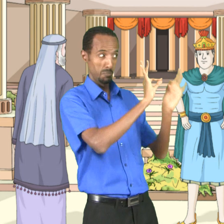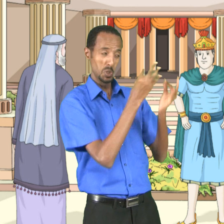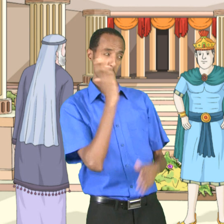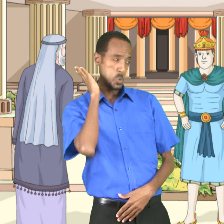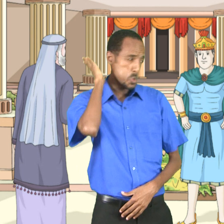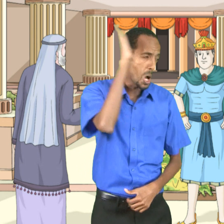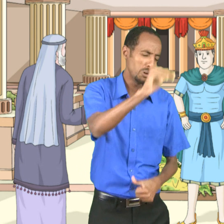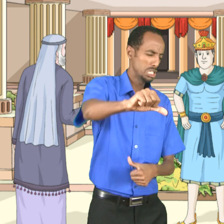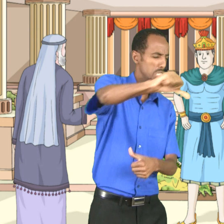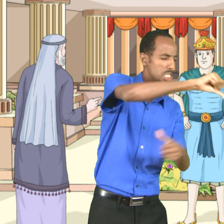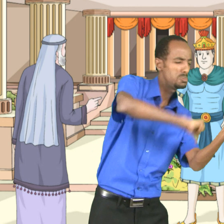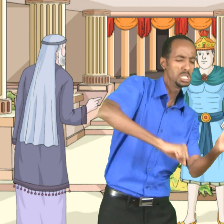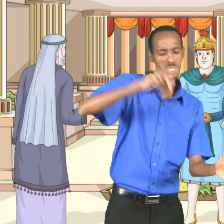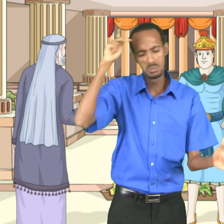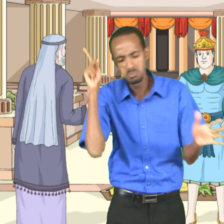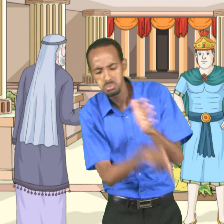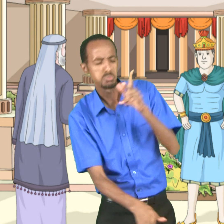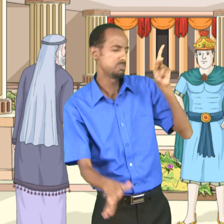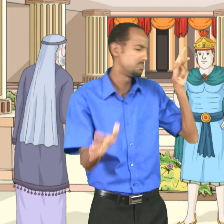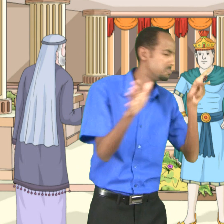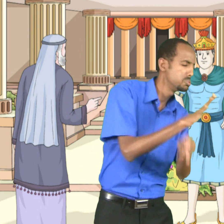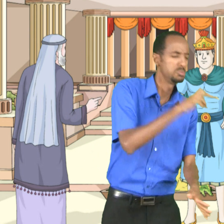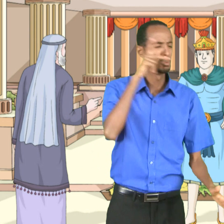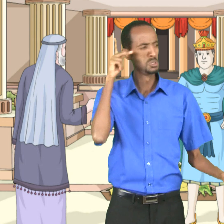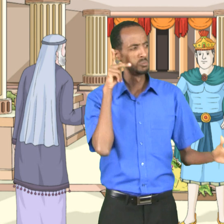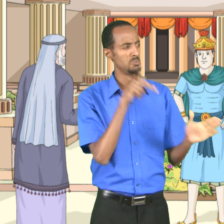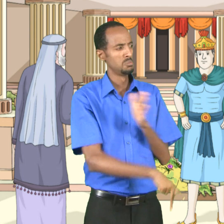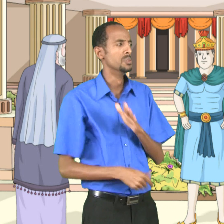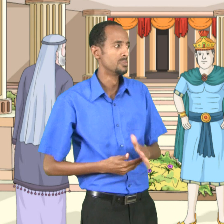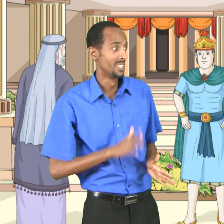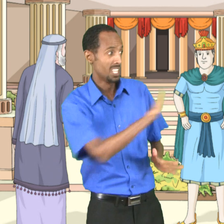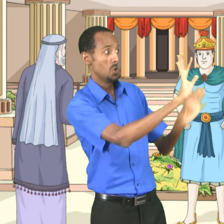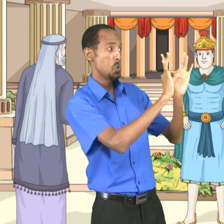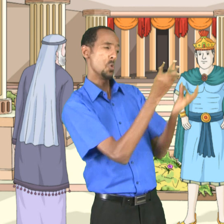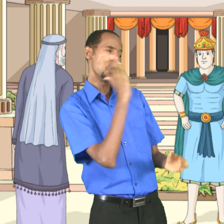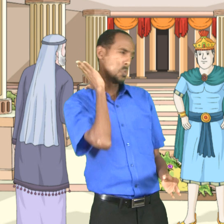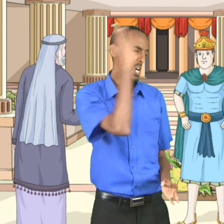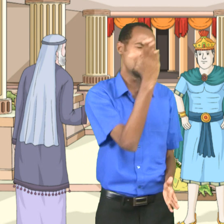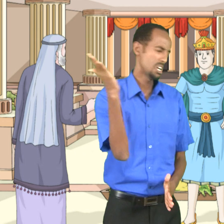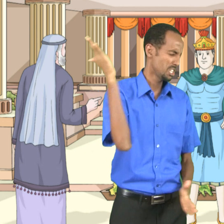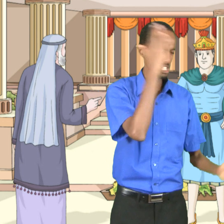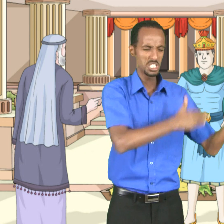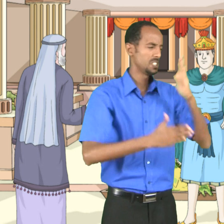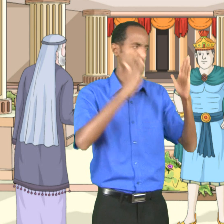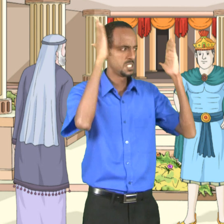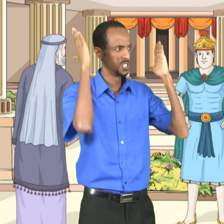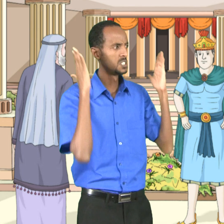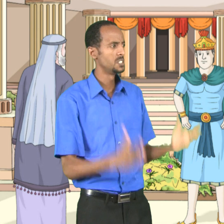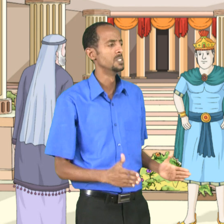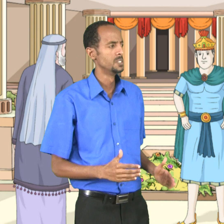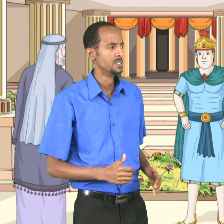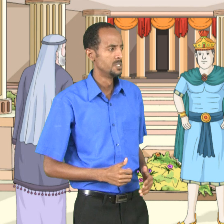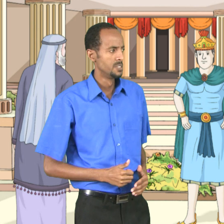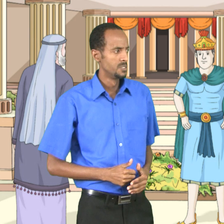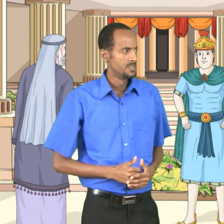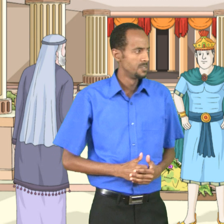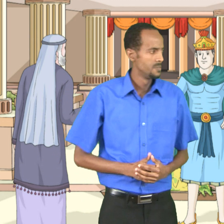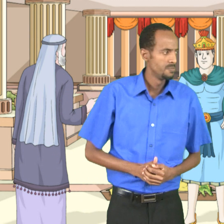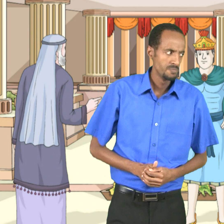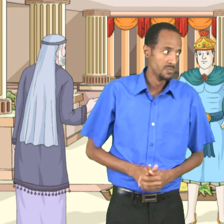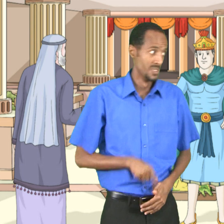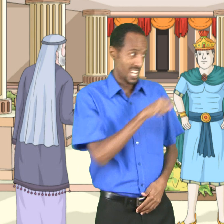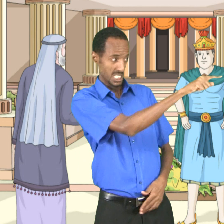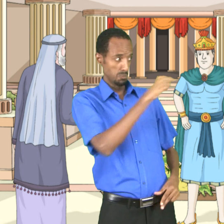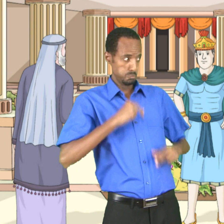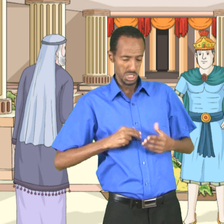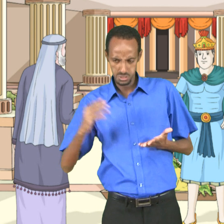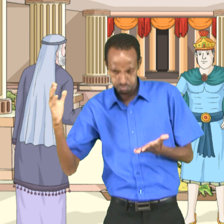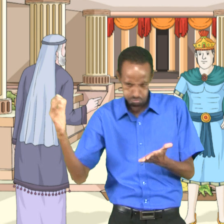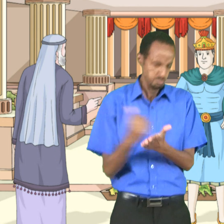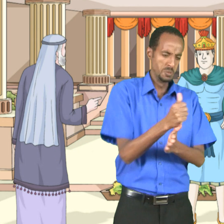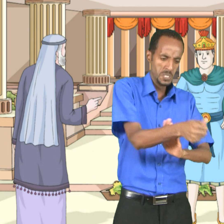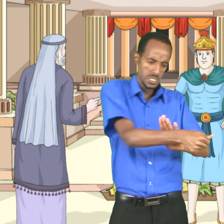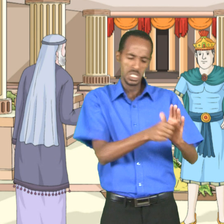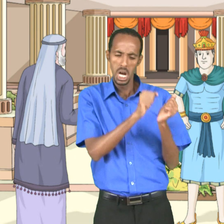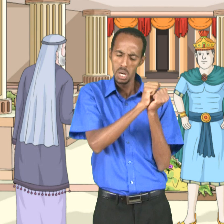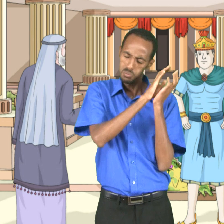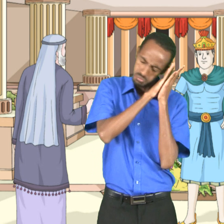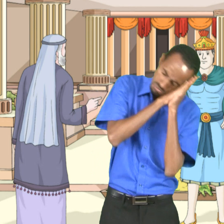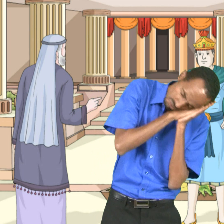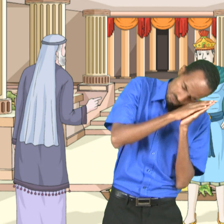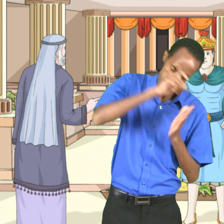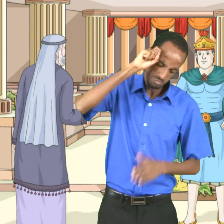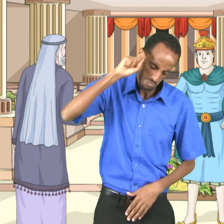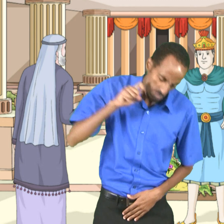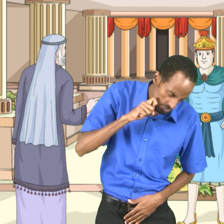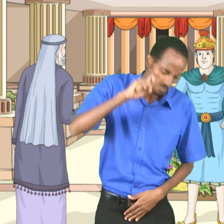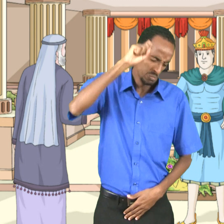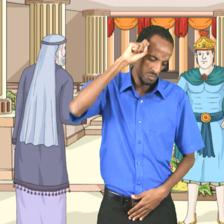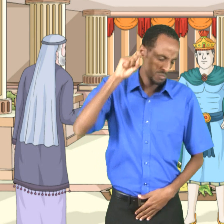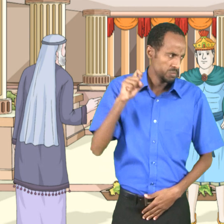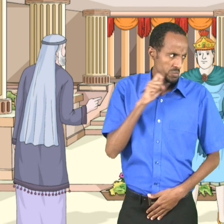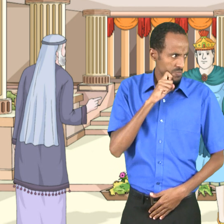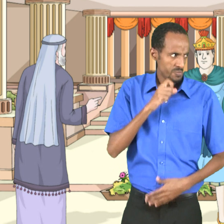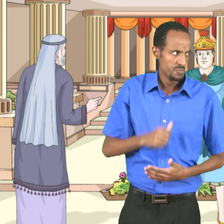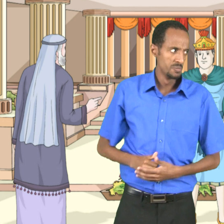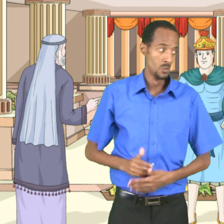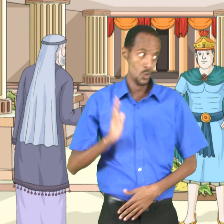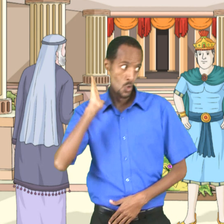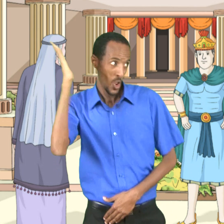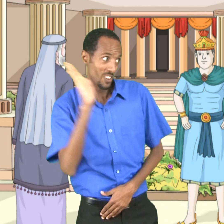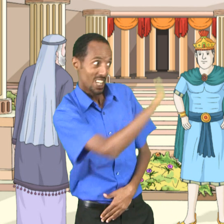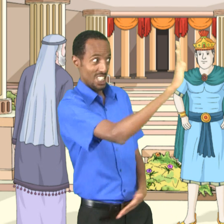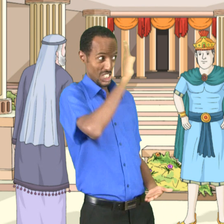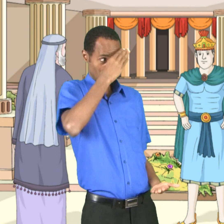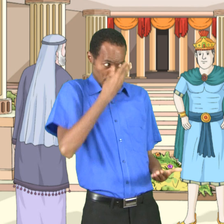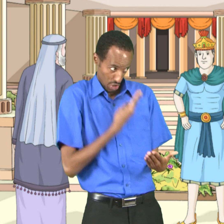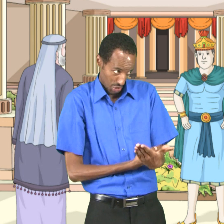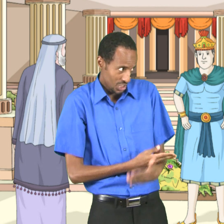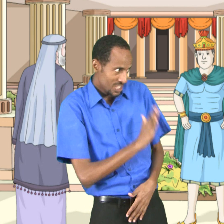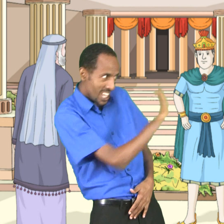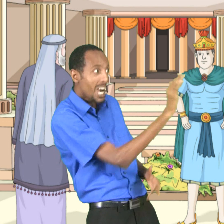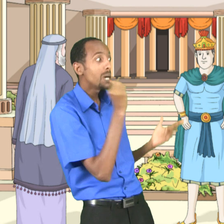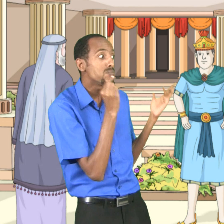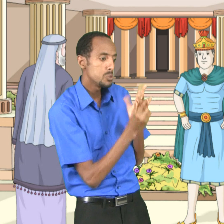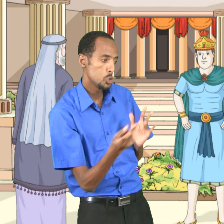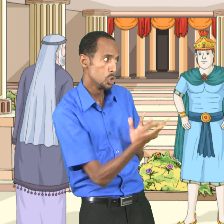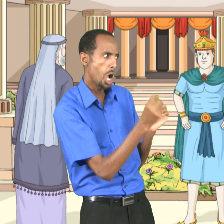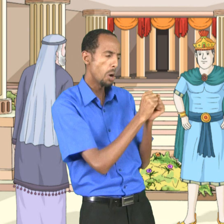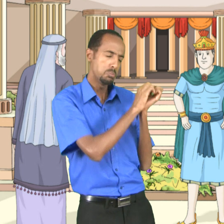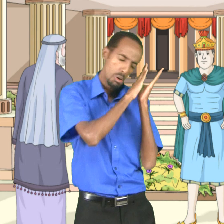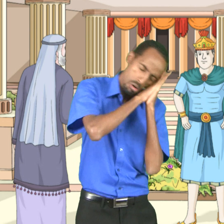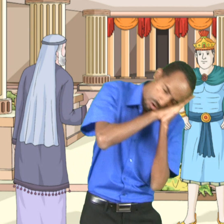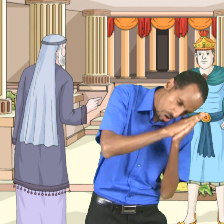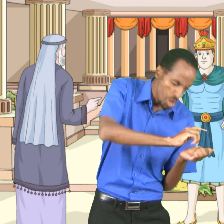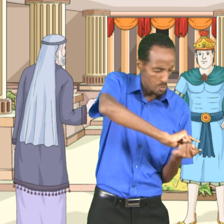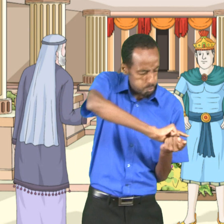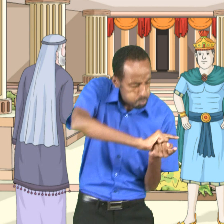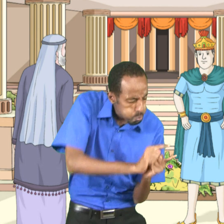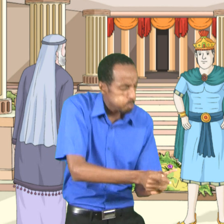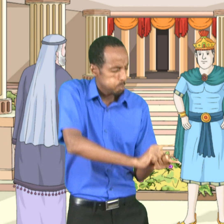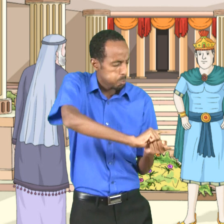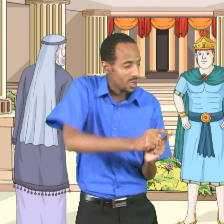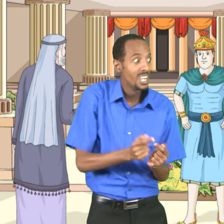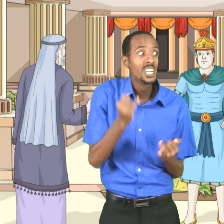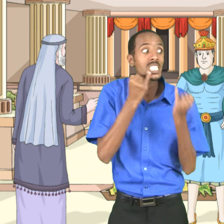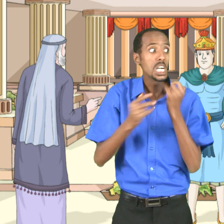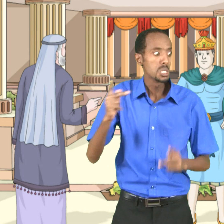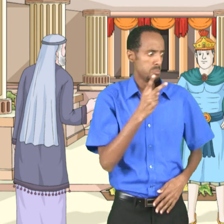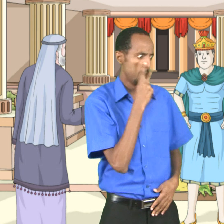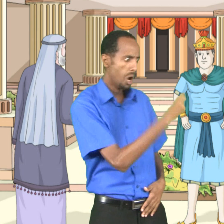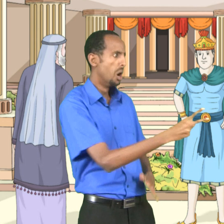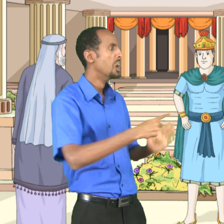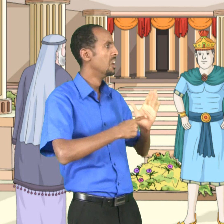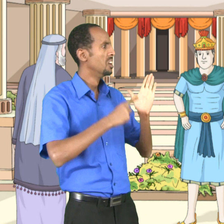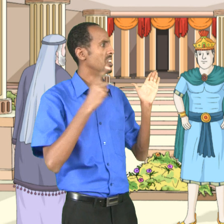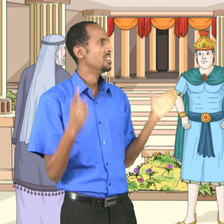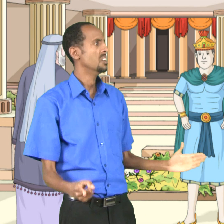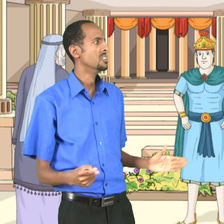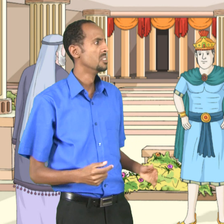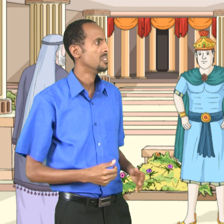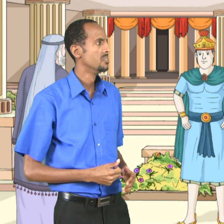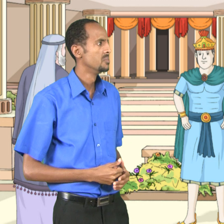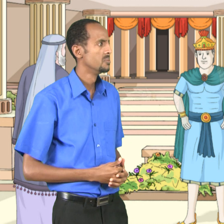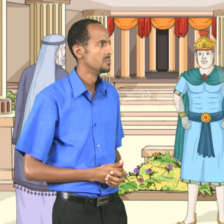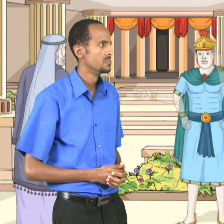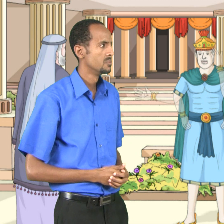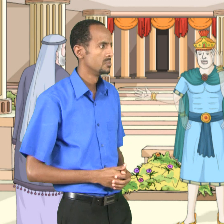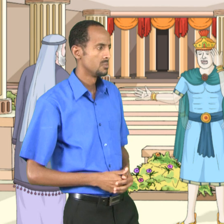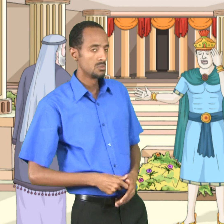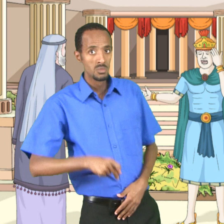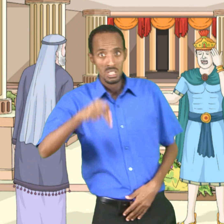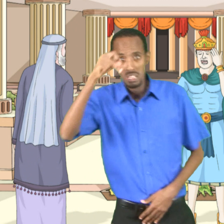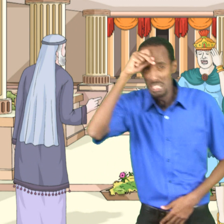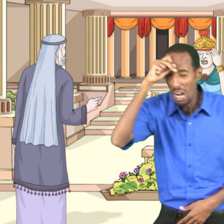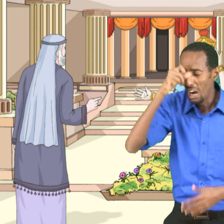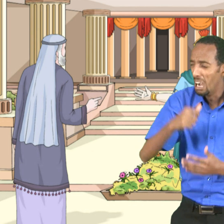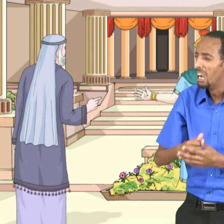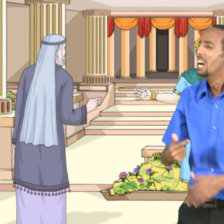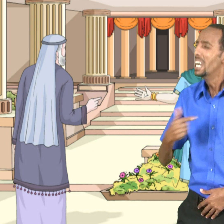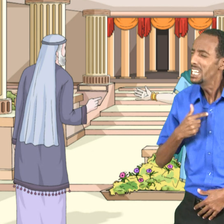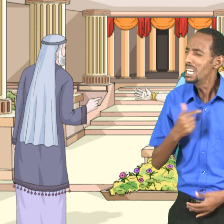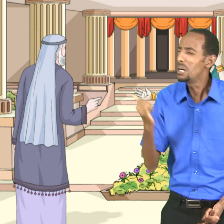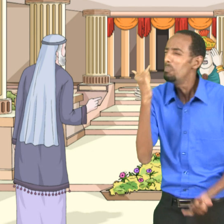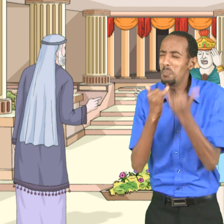This is what the LORD says: ‘I will raise up adversity against you from your own house. Before your very eyes I will take your wives and give them to another, and he will lie with them in broad daylight.